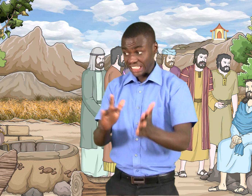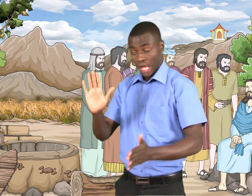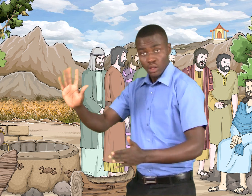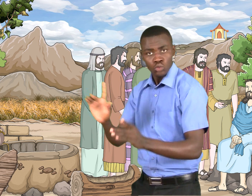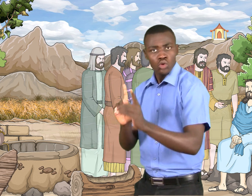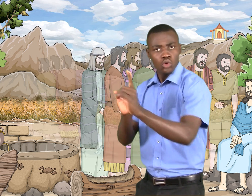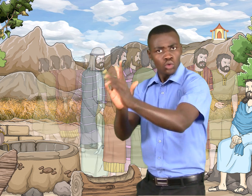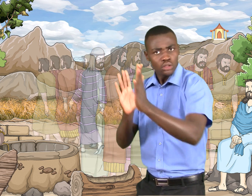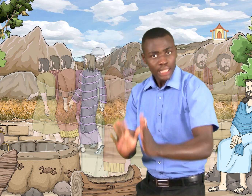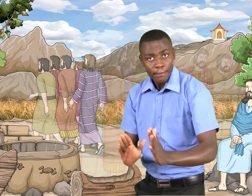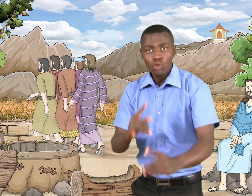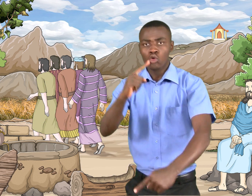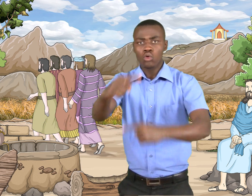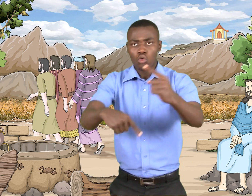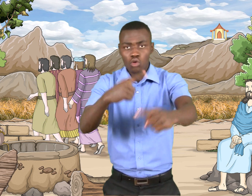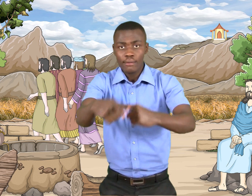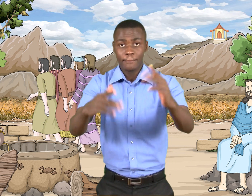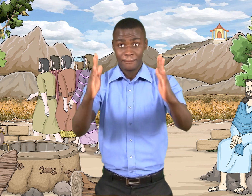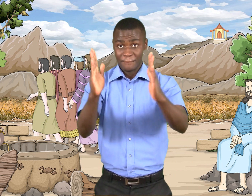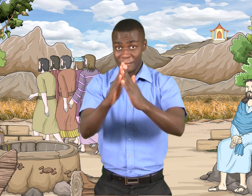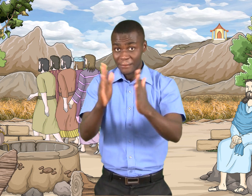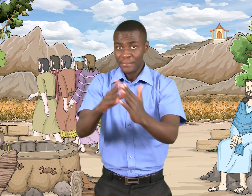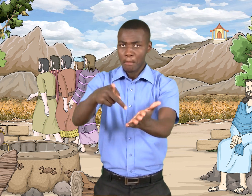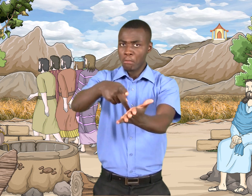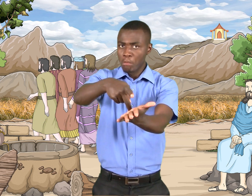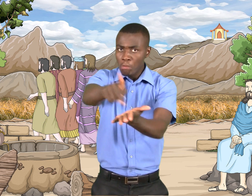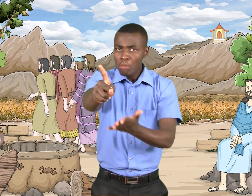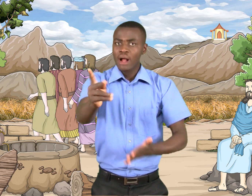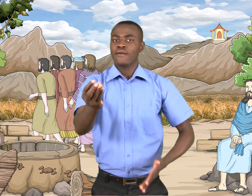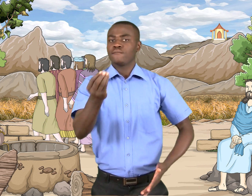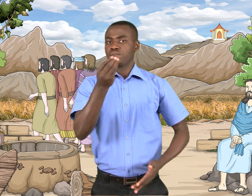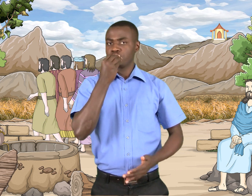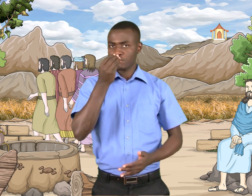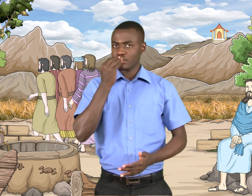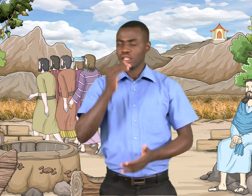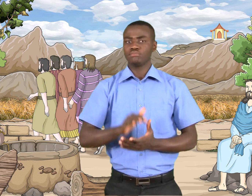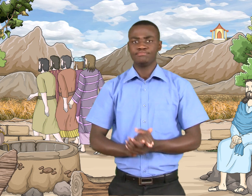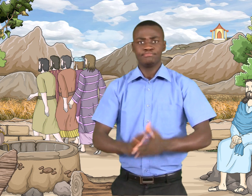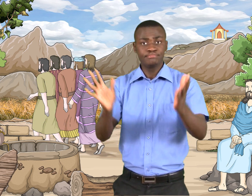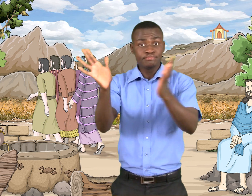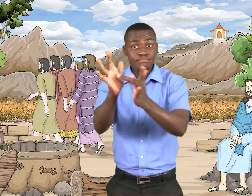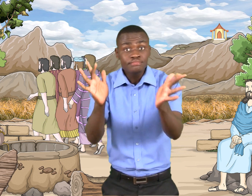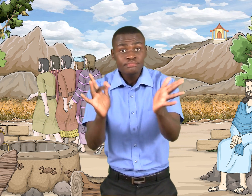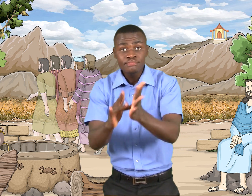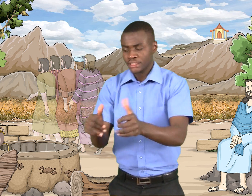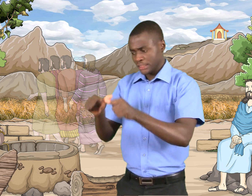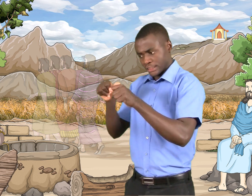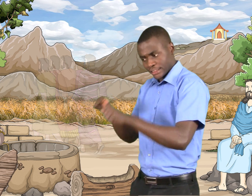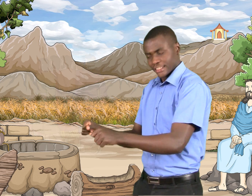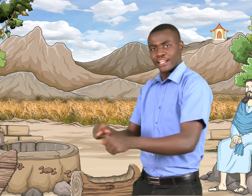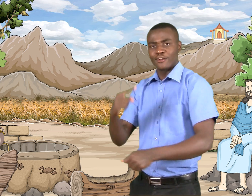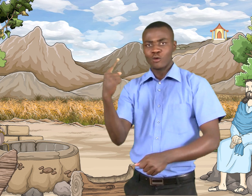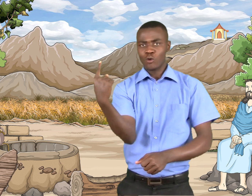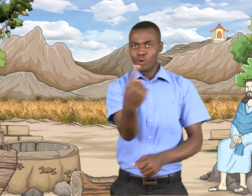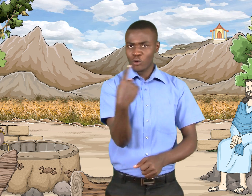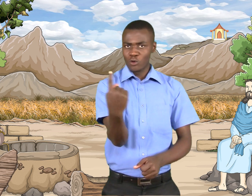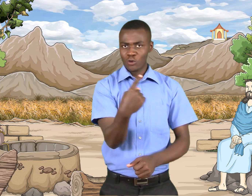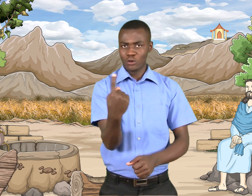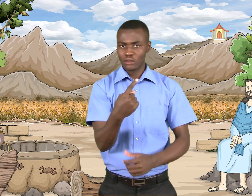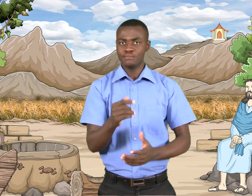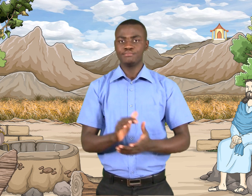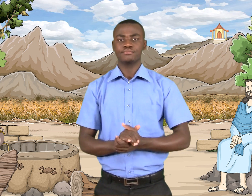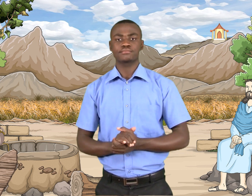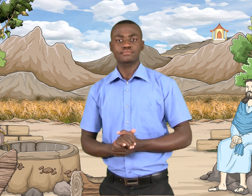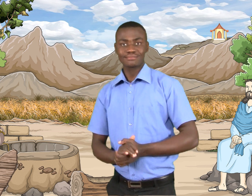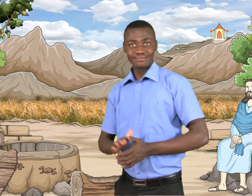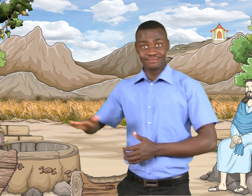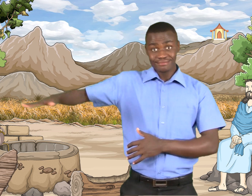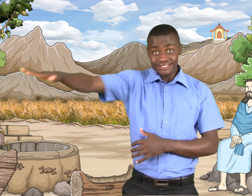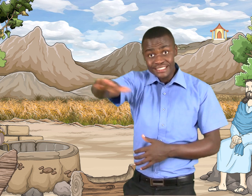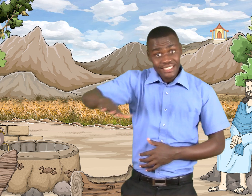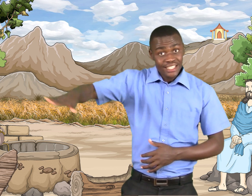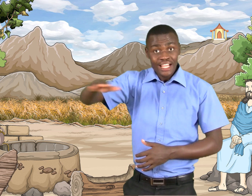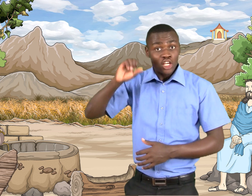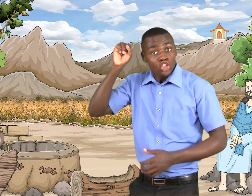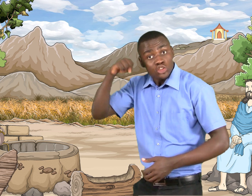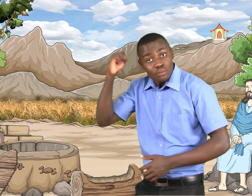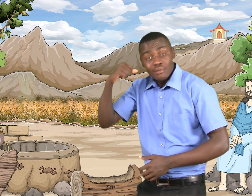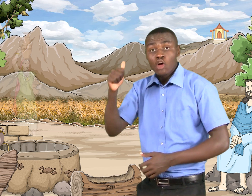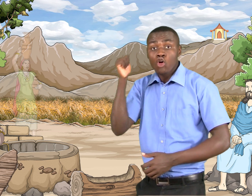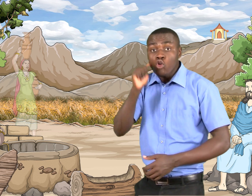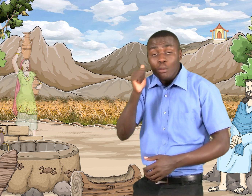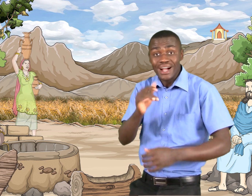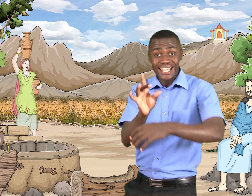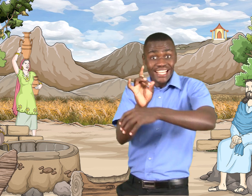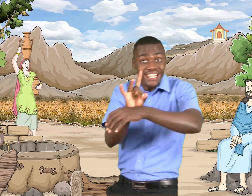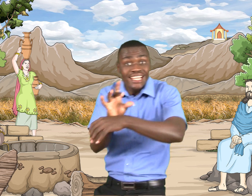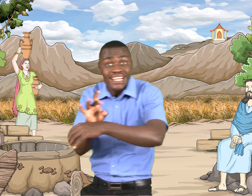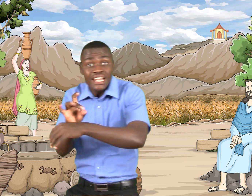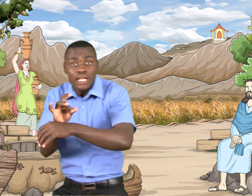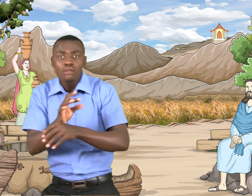It was about the sixth hour.